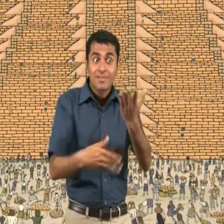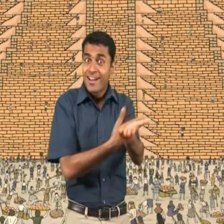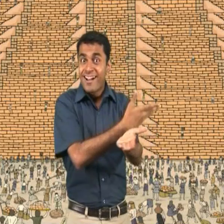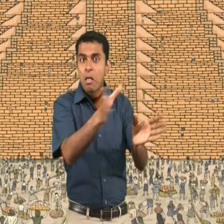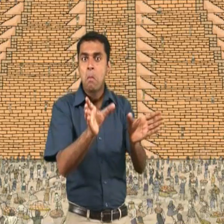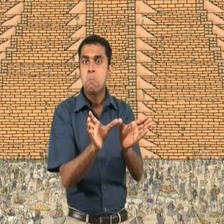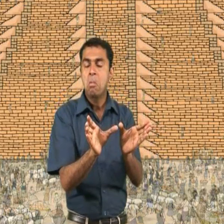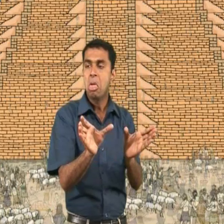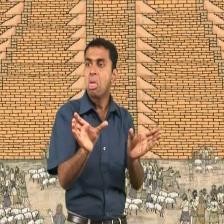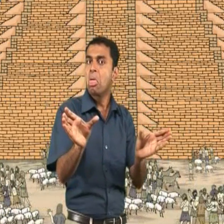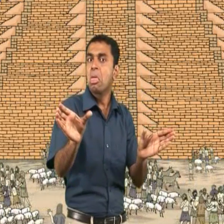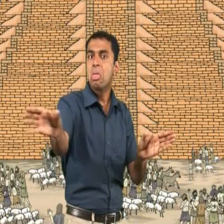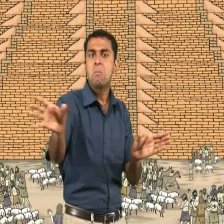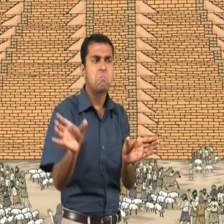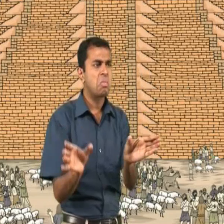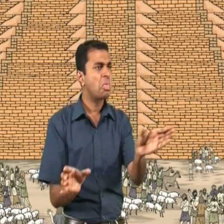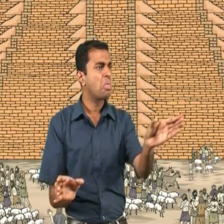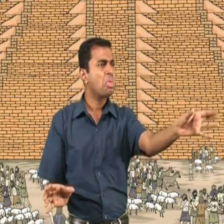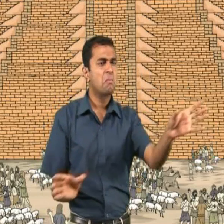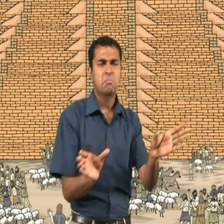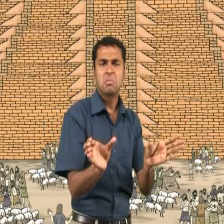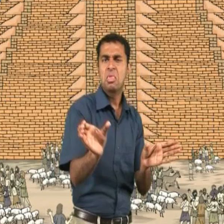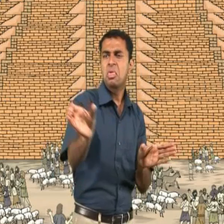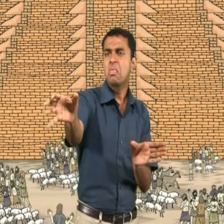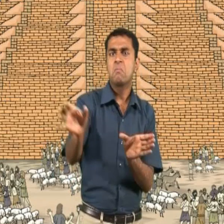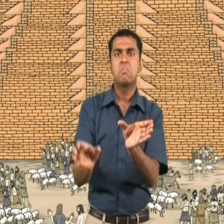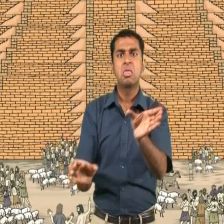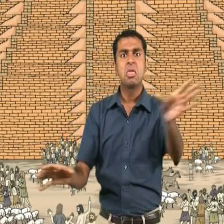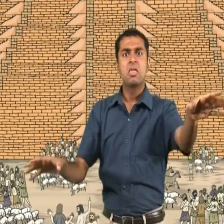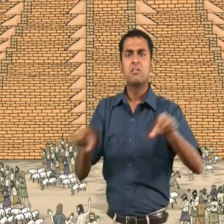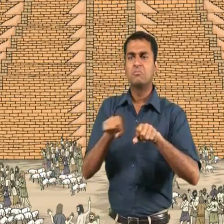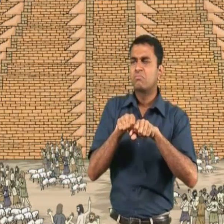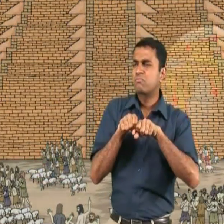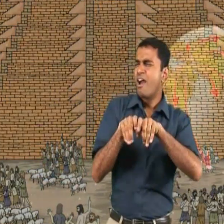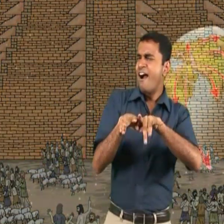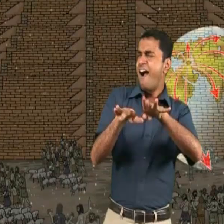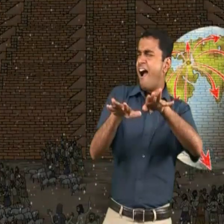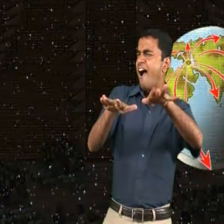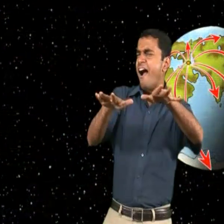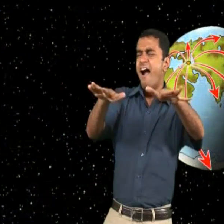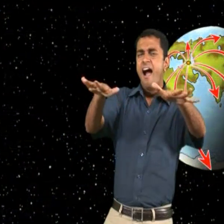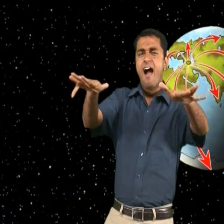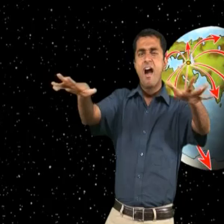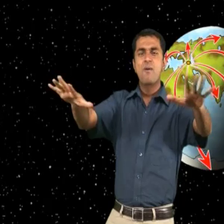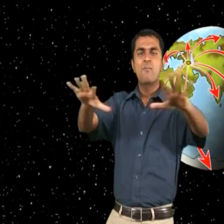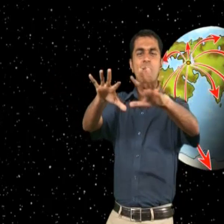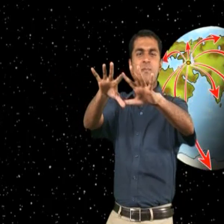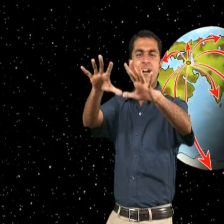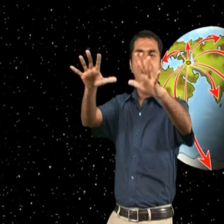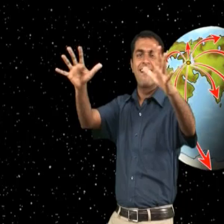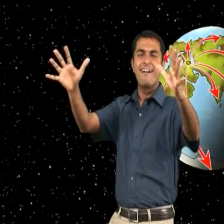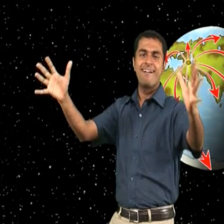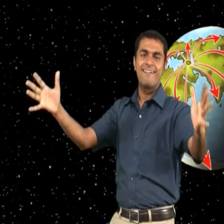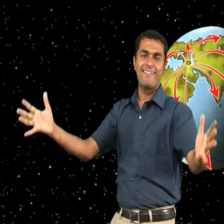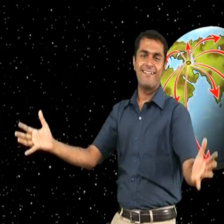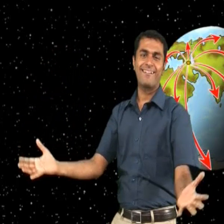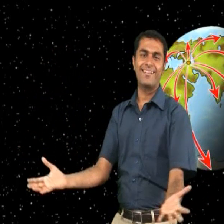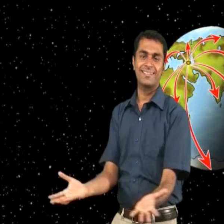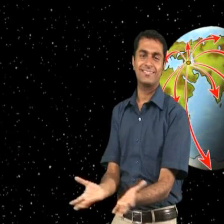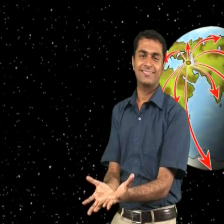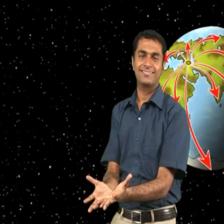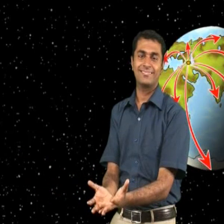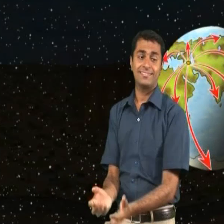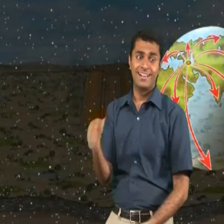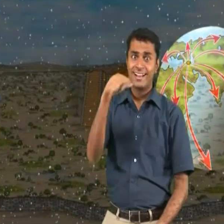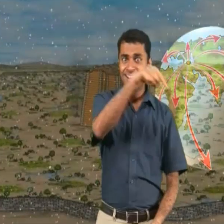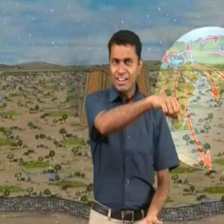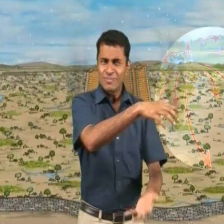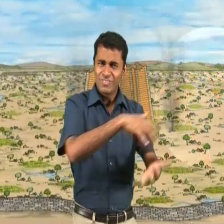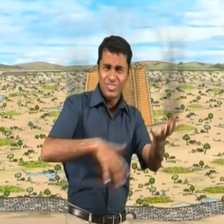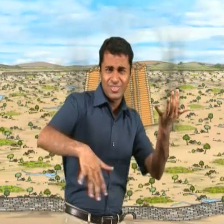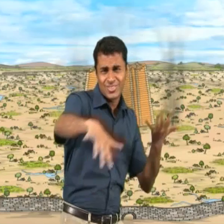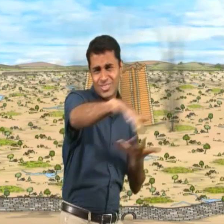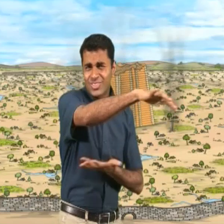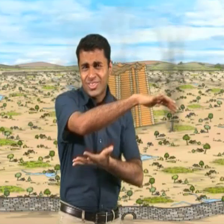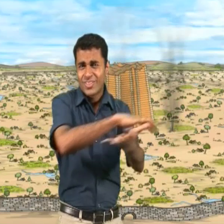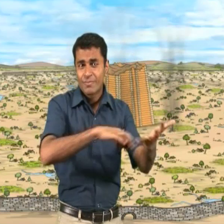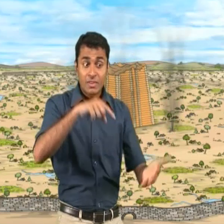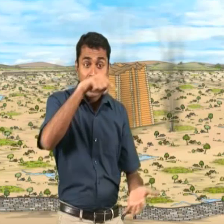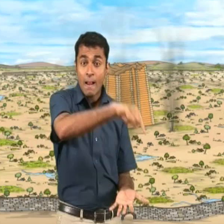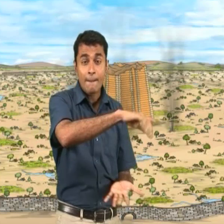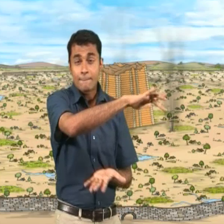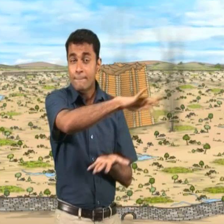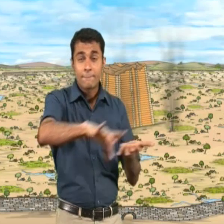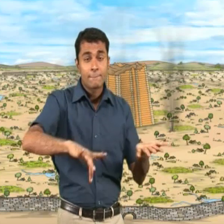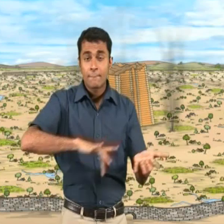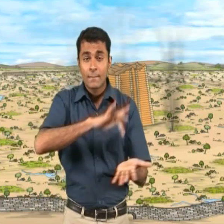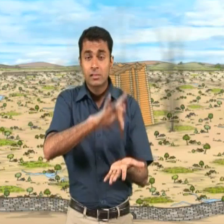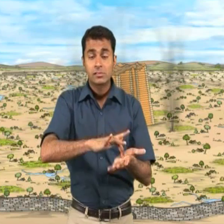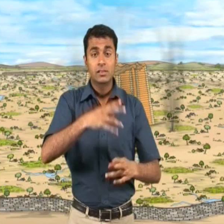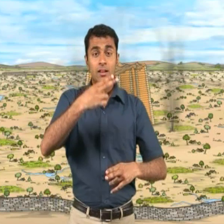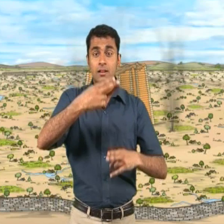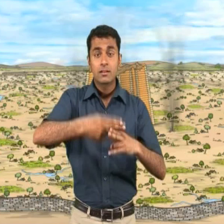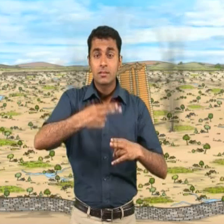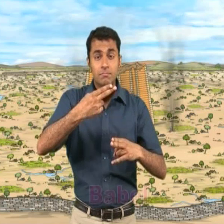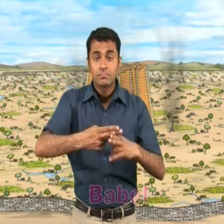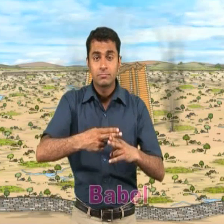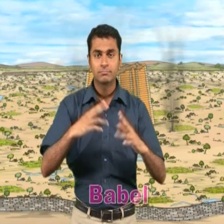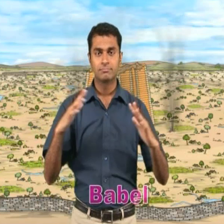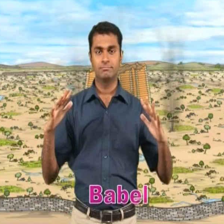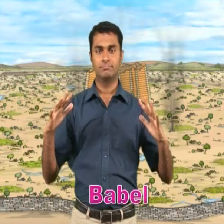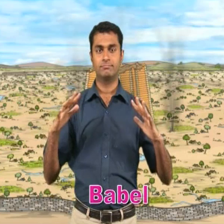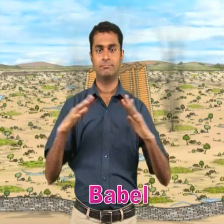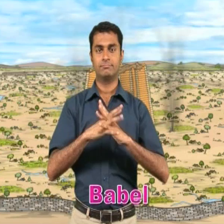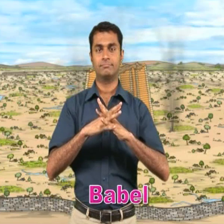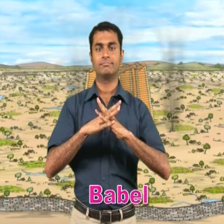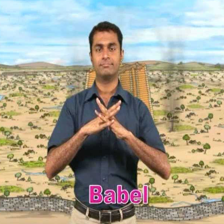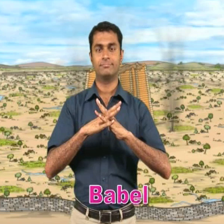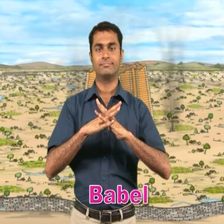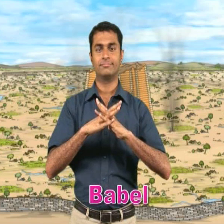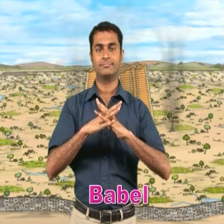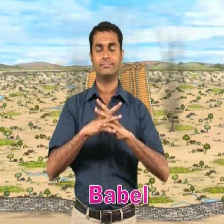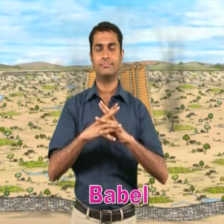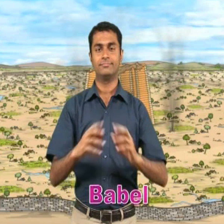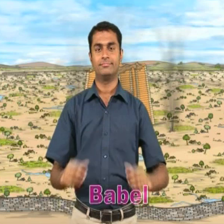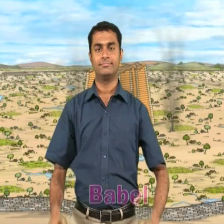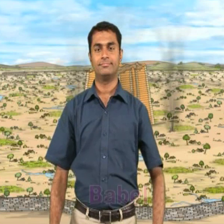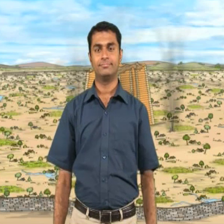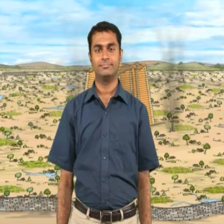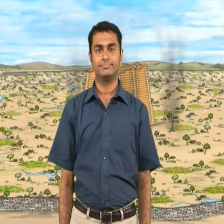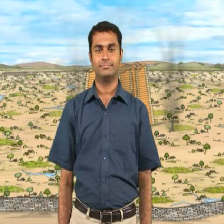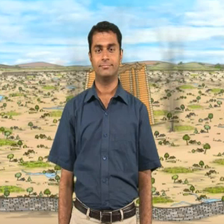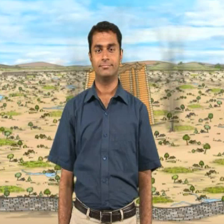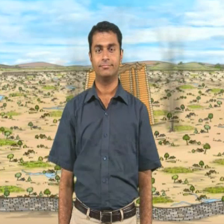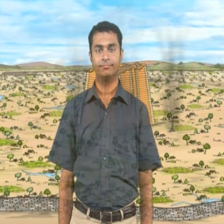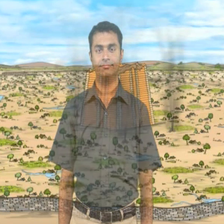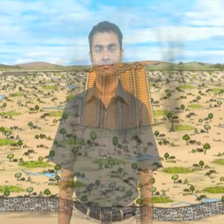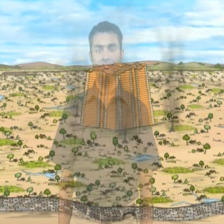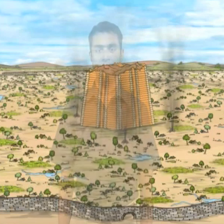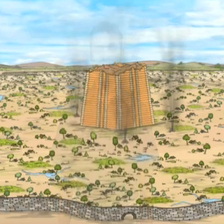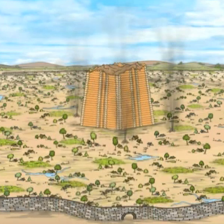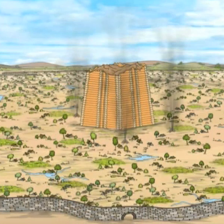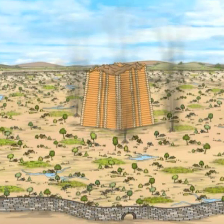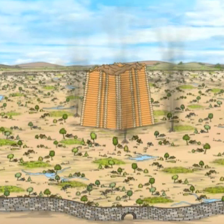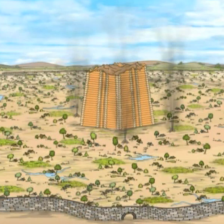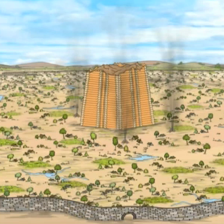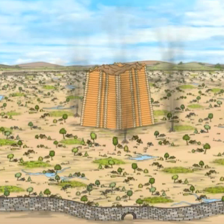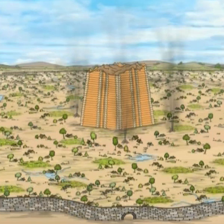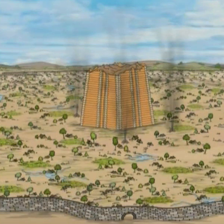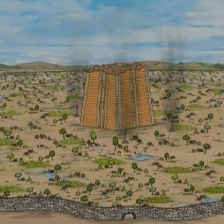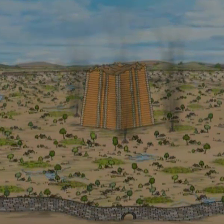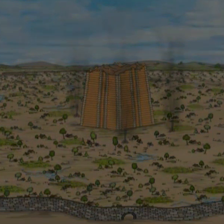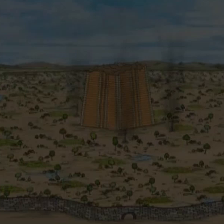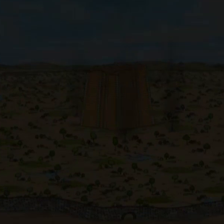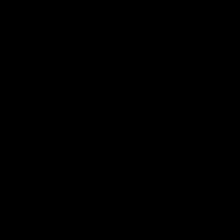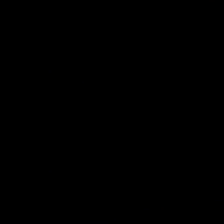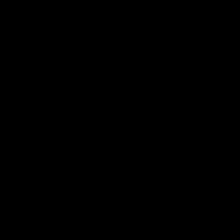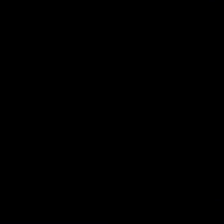So the LORD scattered them from there over the face of all the earth, and they stopped building the city. That is why it is called Babel, for there the LORD confused the language of the whole world, and from that place the LORD scattered them over the face of all the earth.